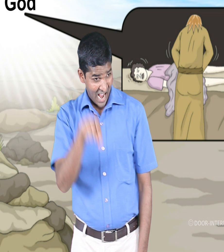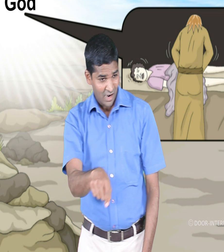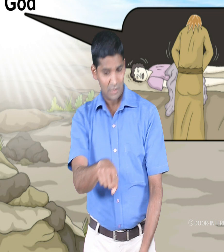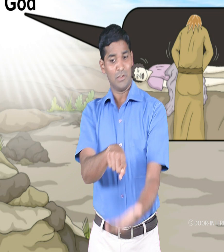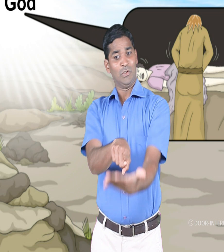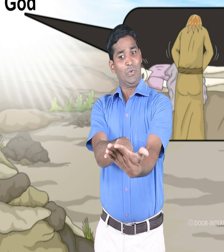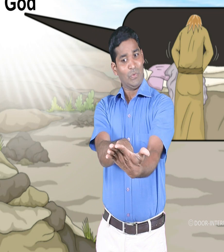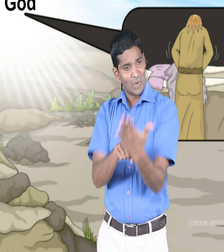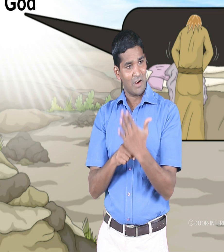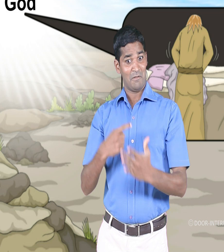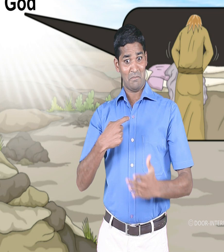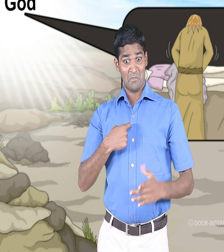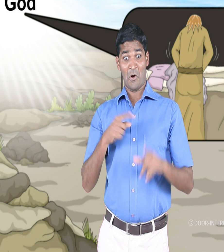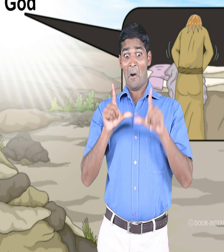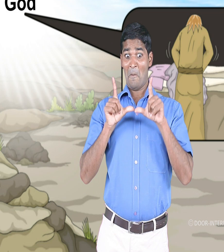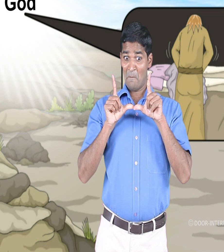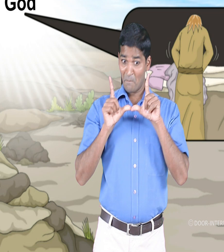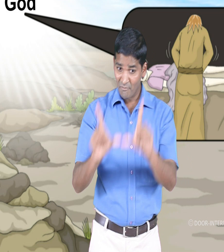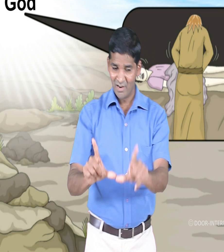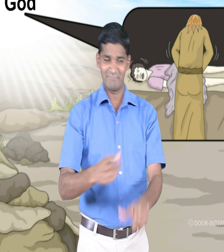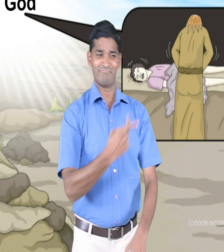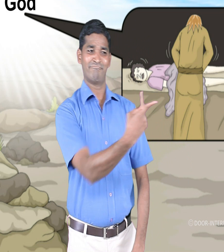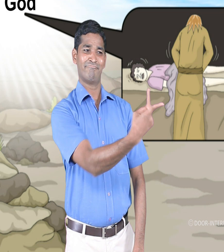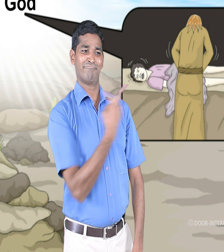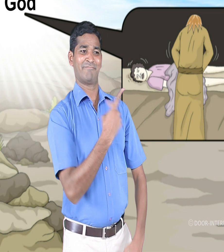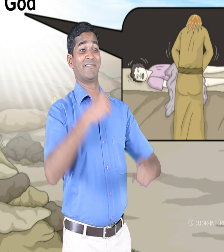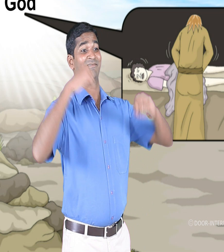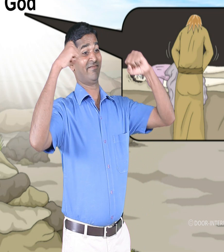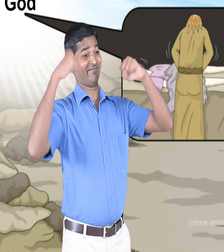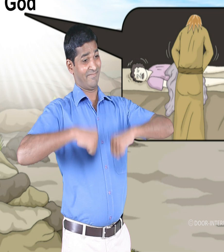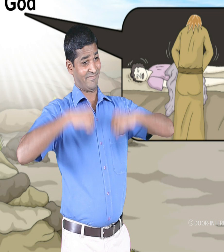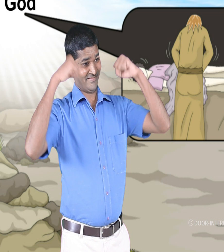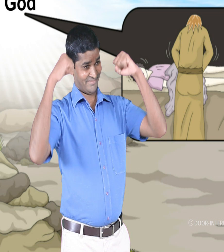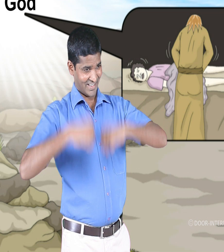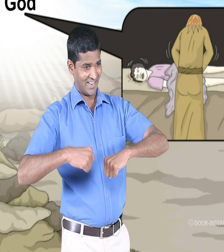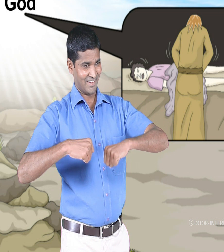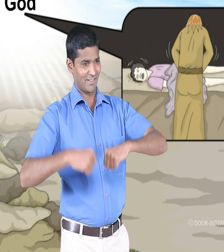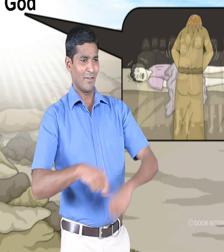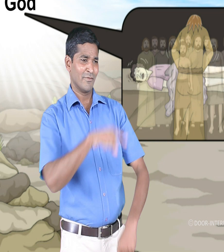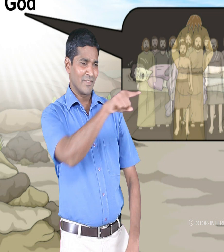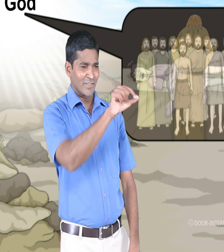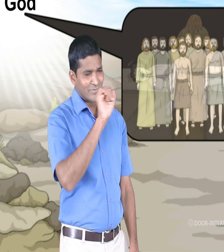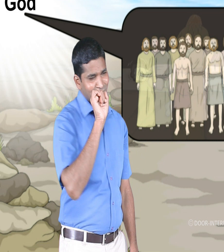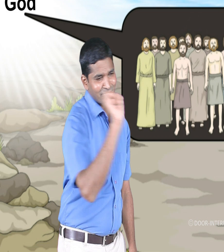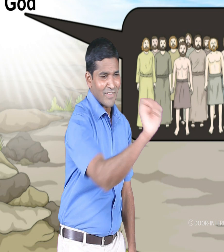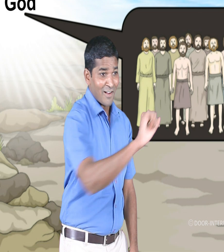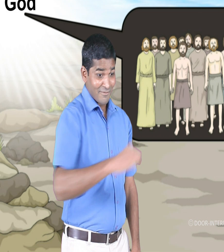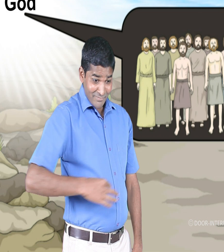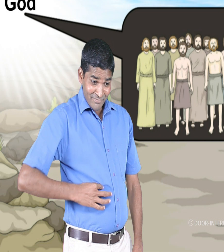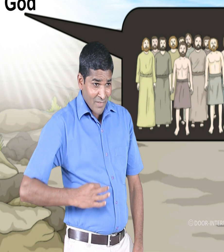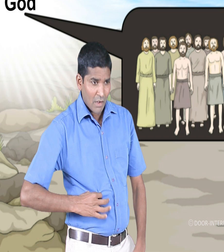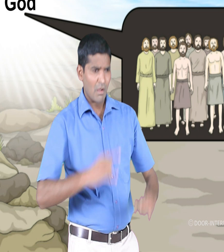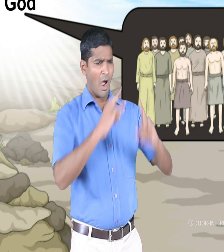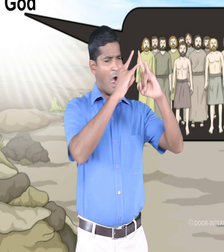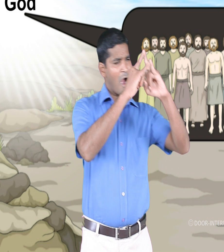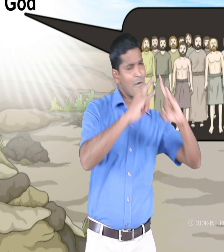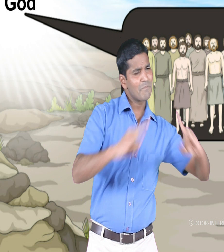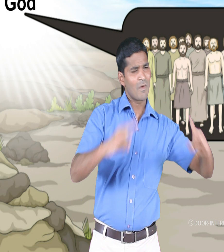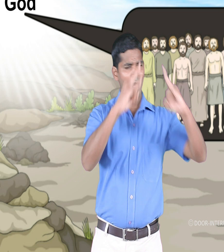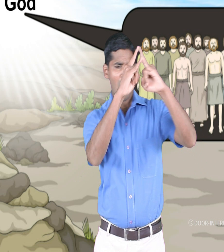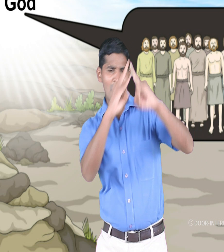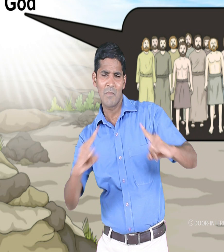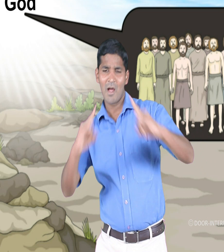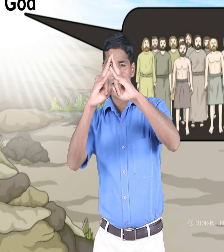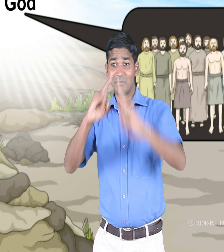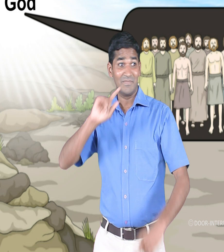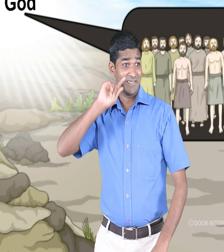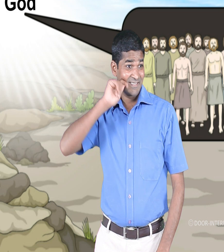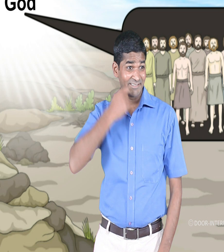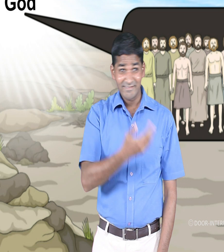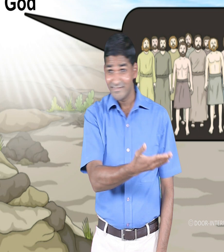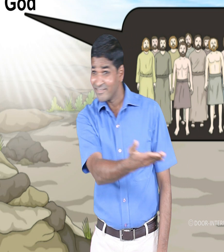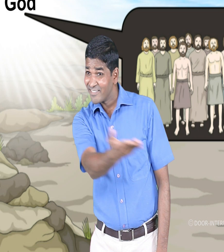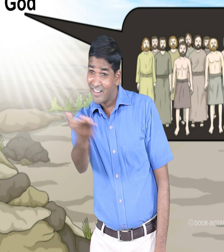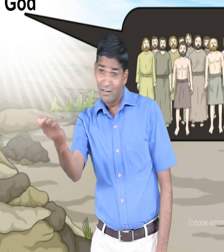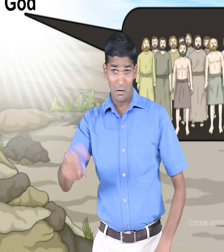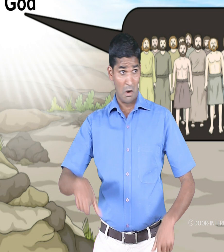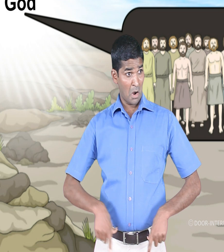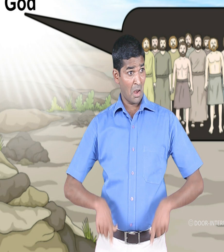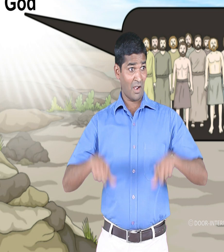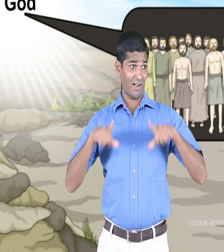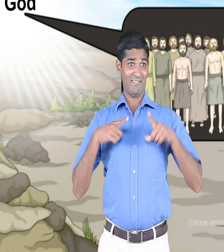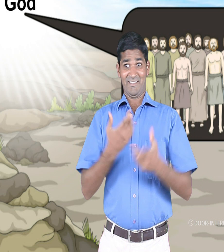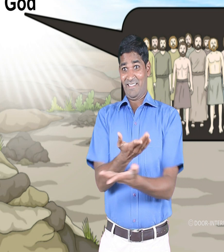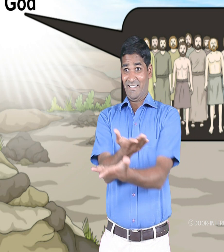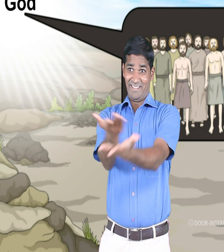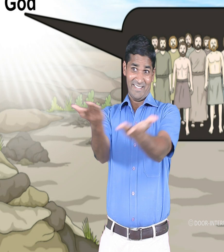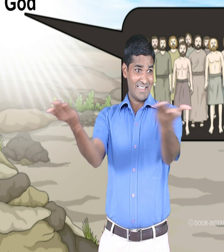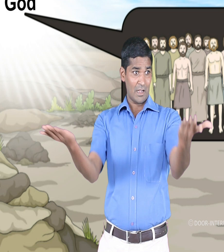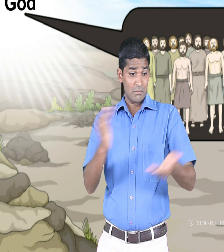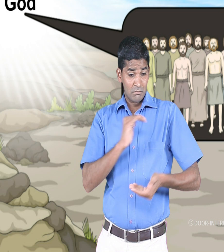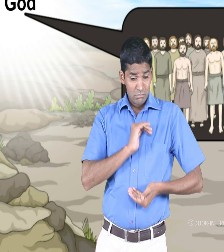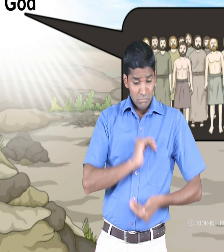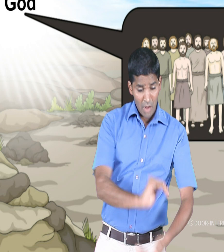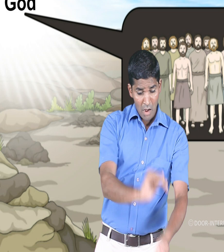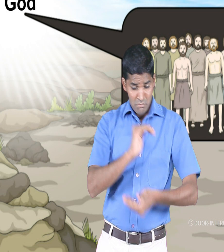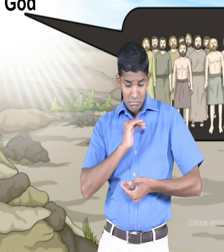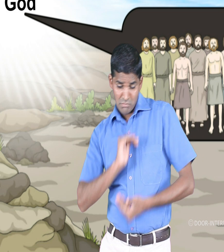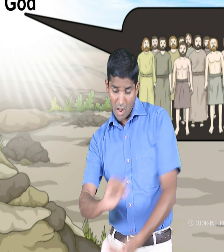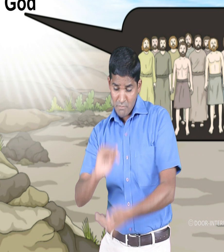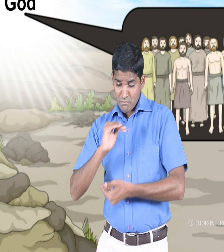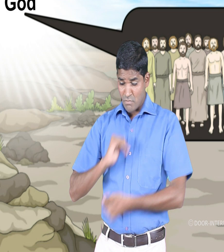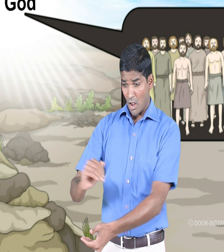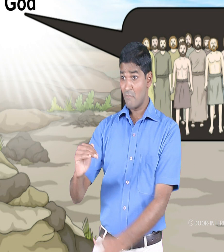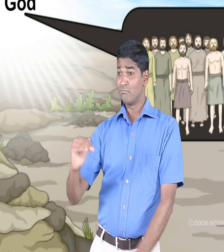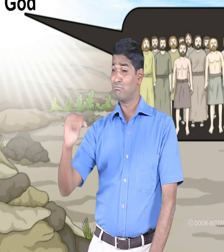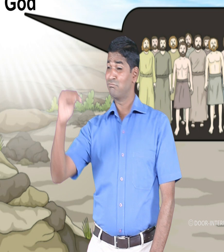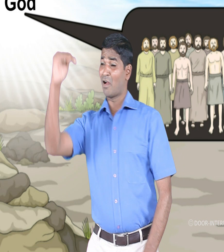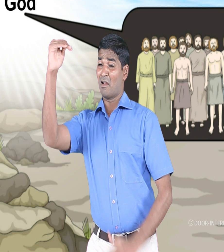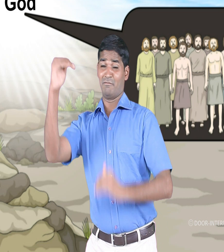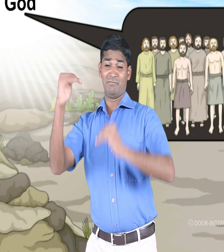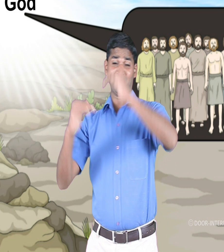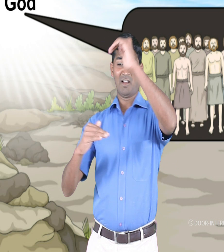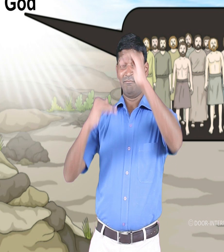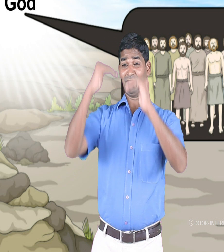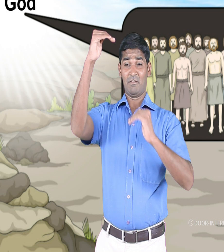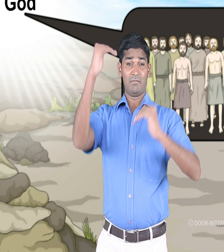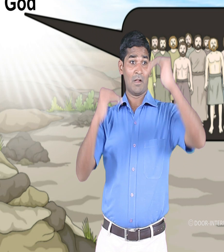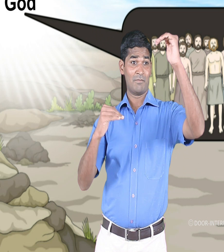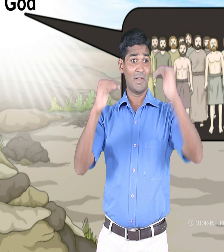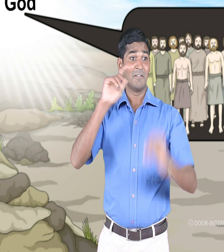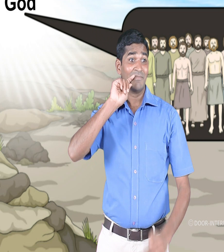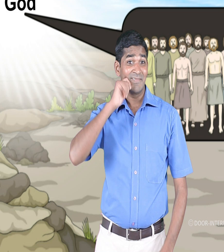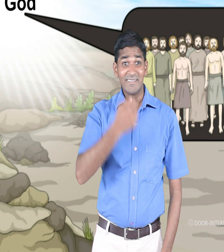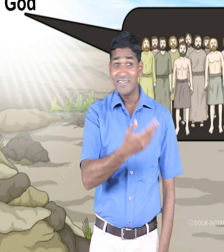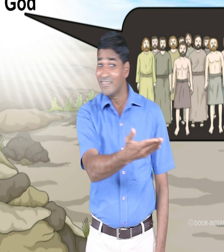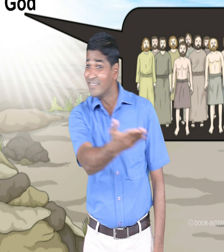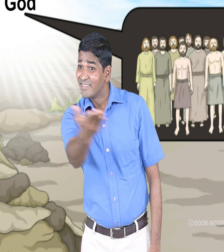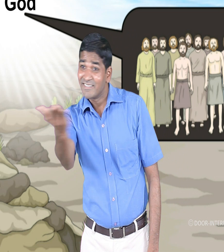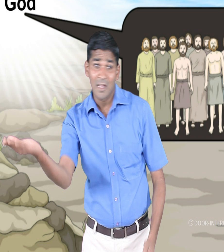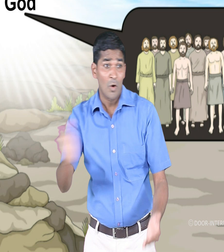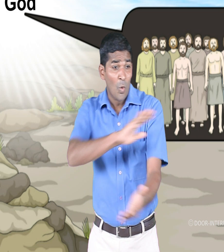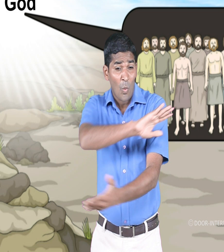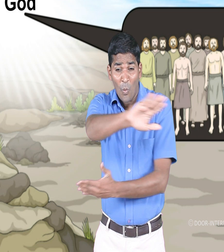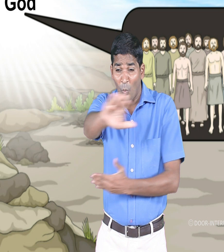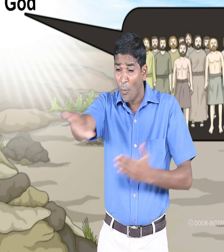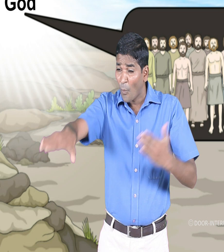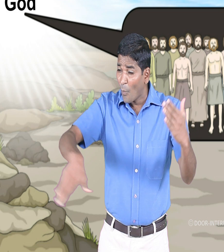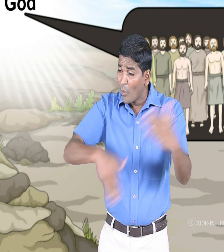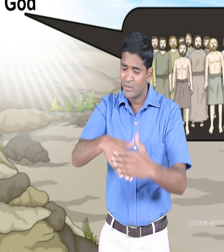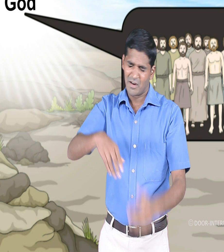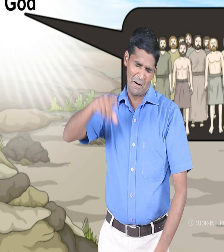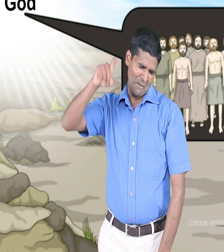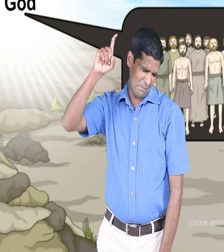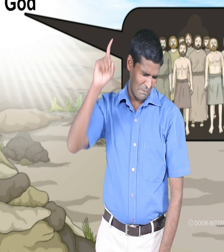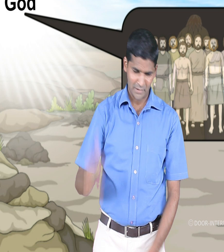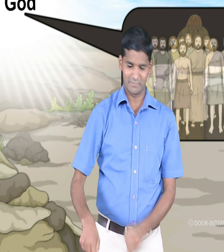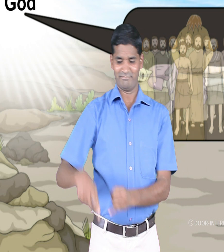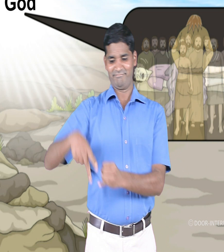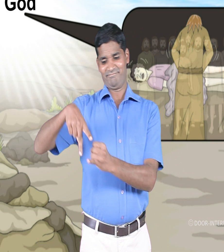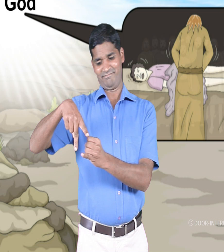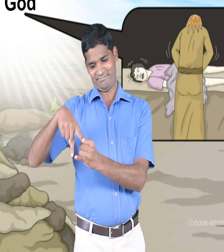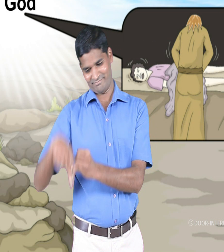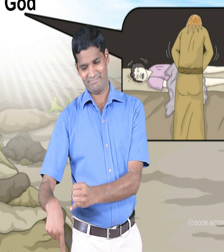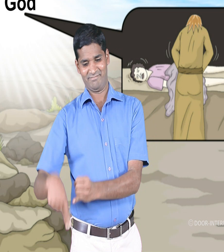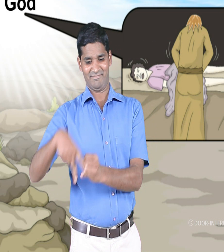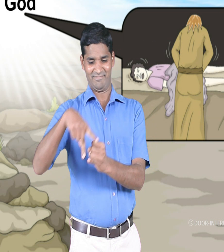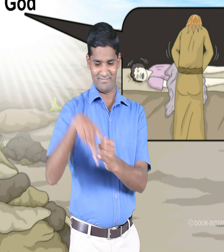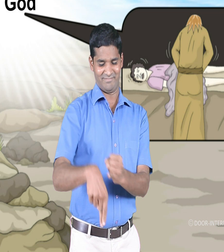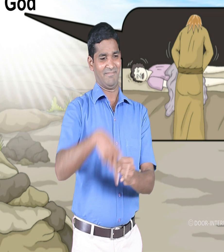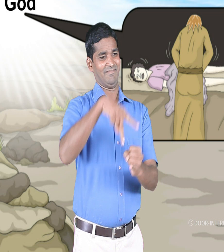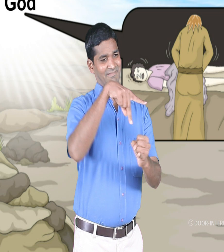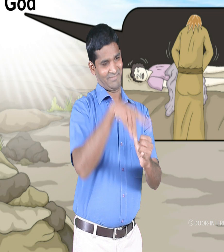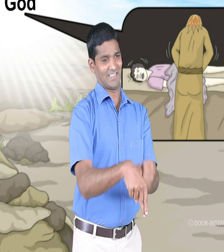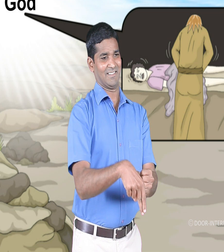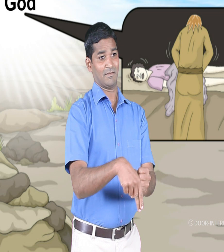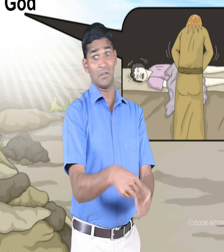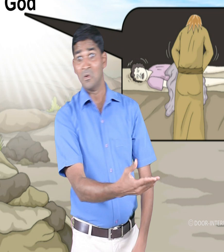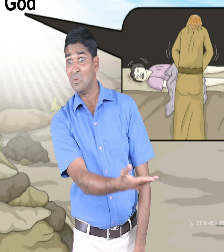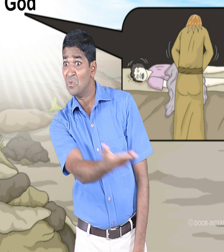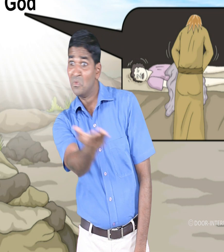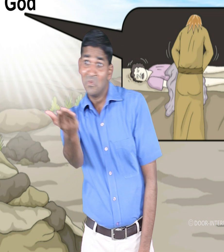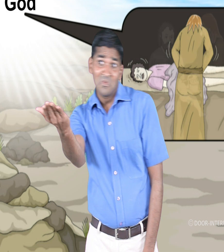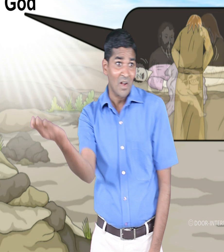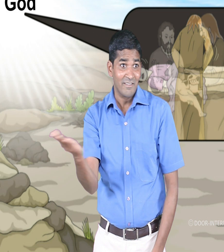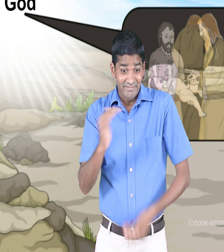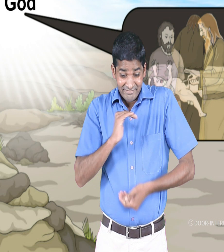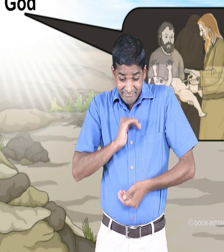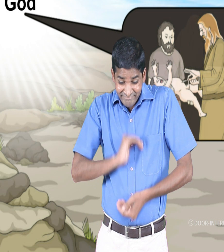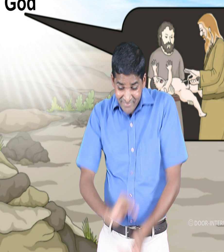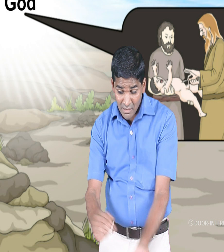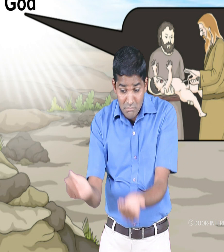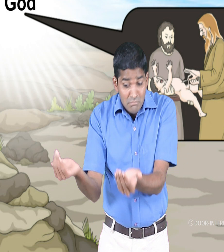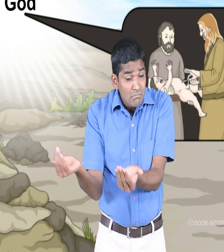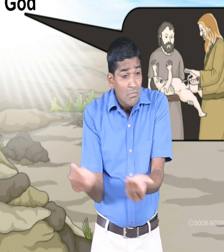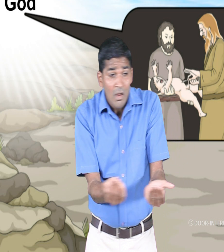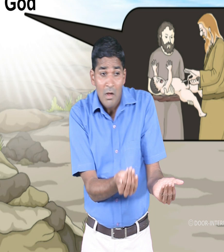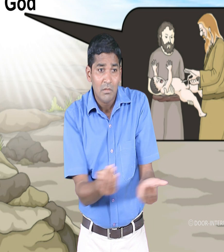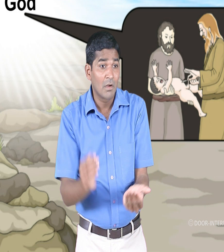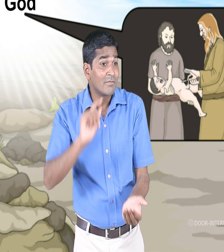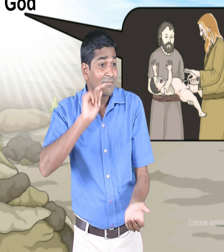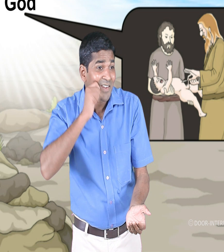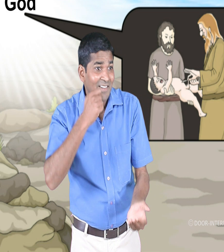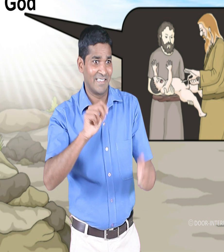You are to circumcise the flesh of your foreskin, and this will be a sign of the covenant between Me and you.